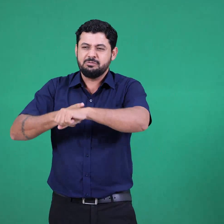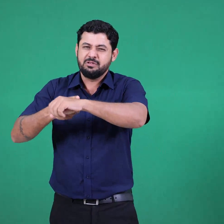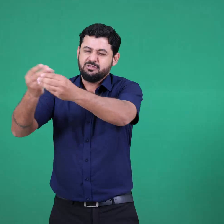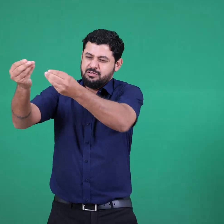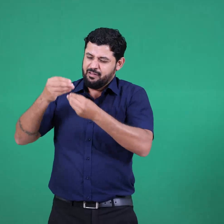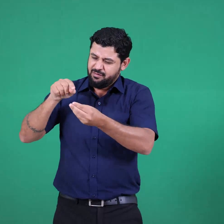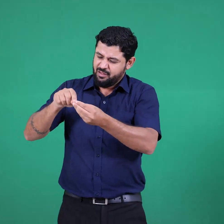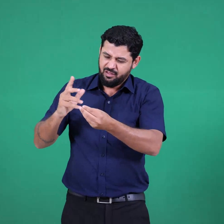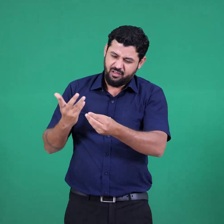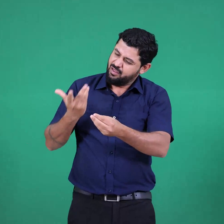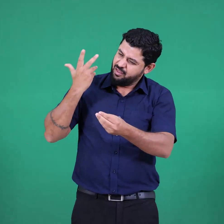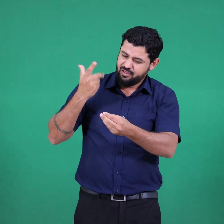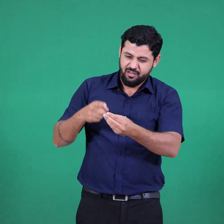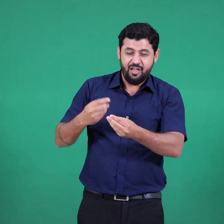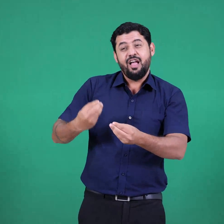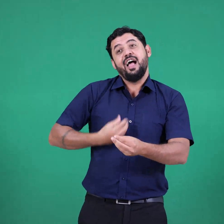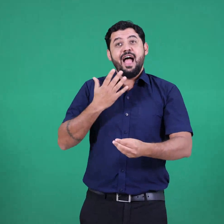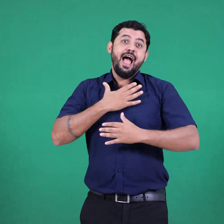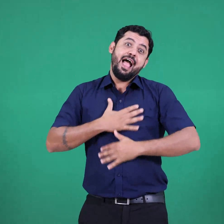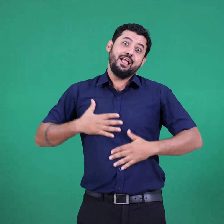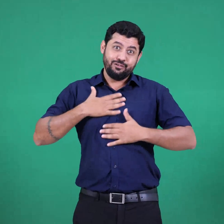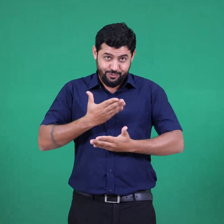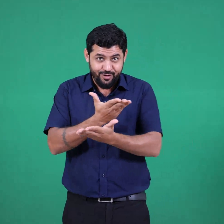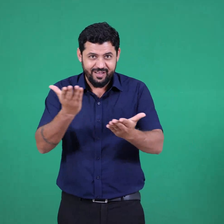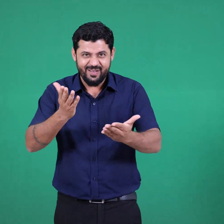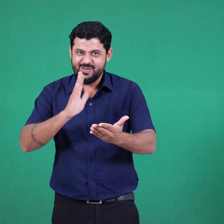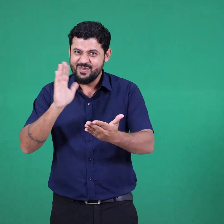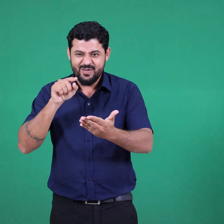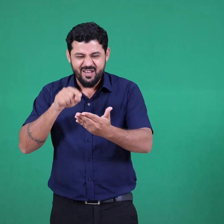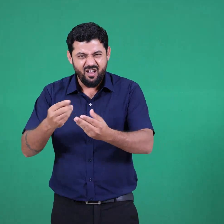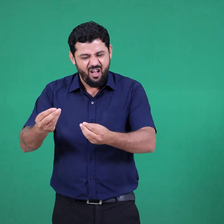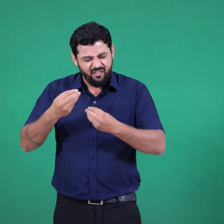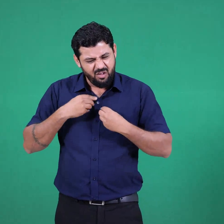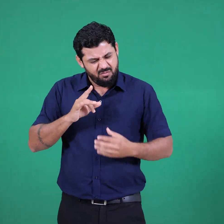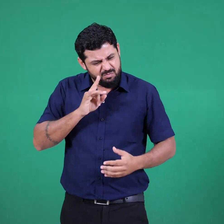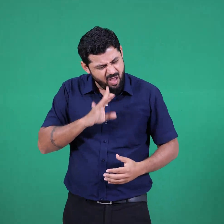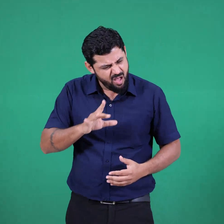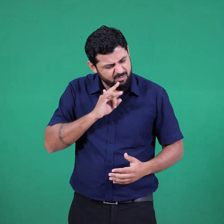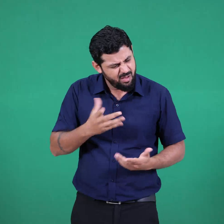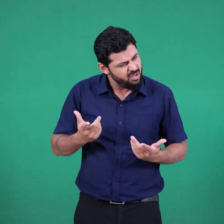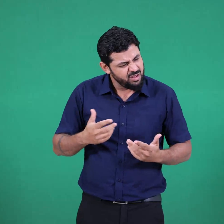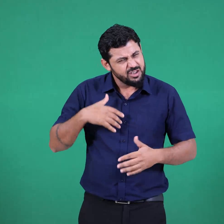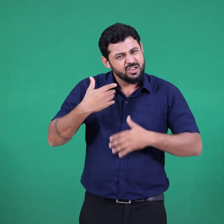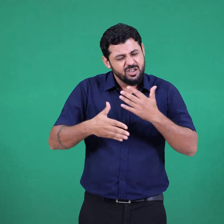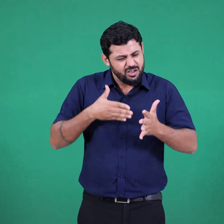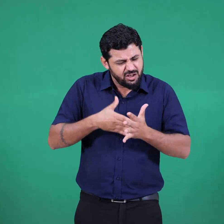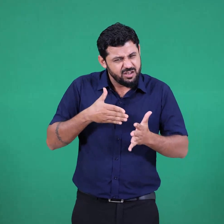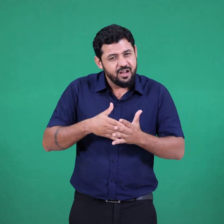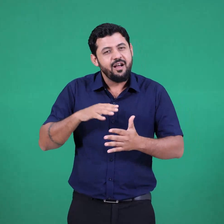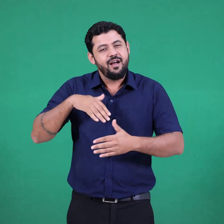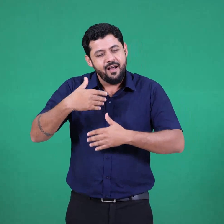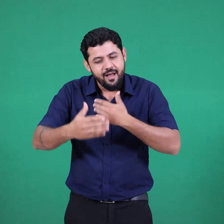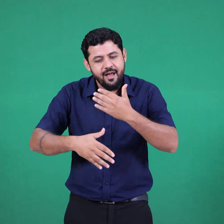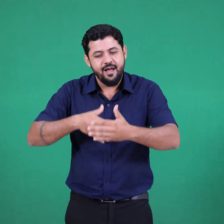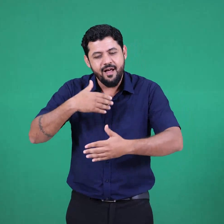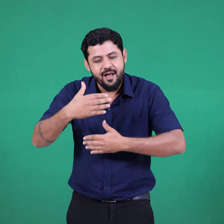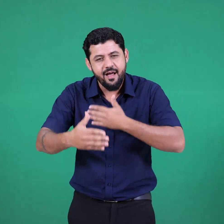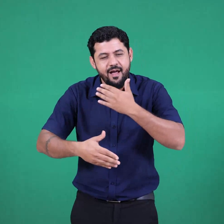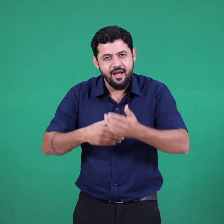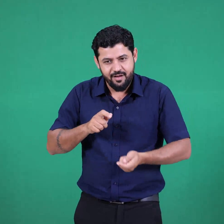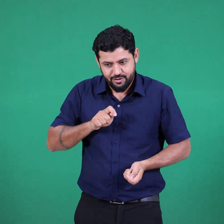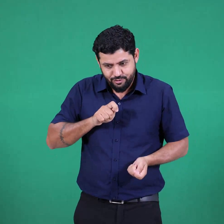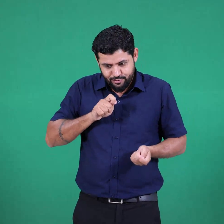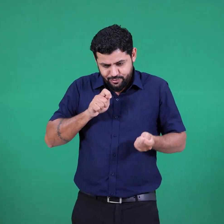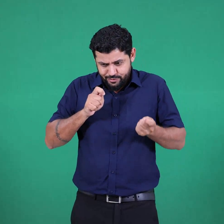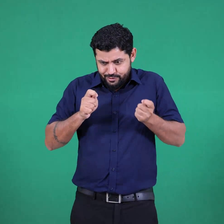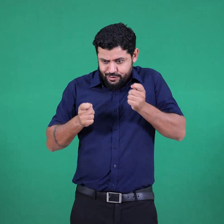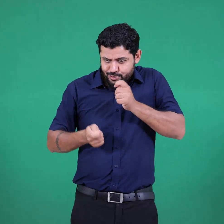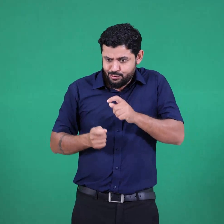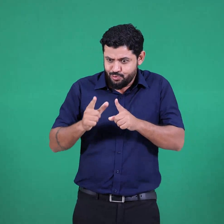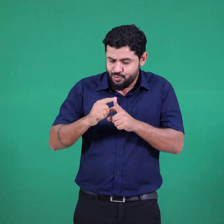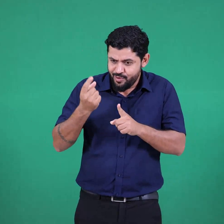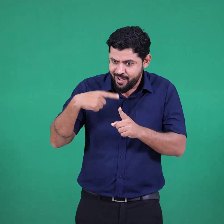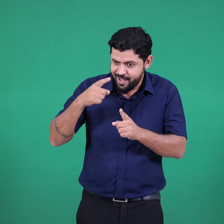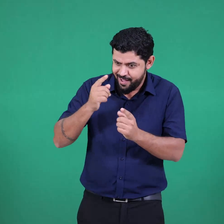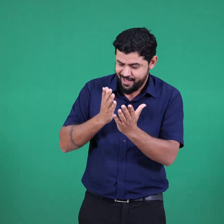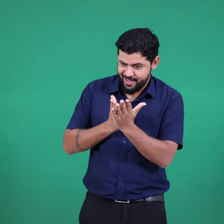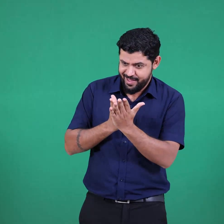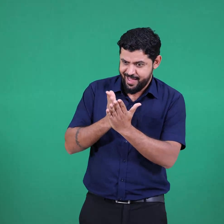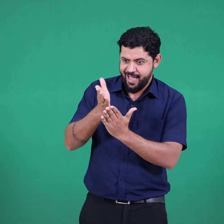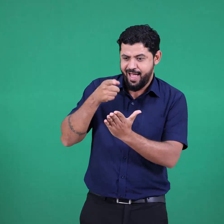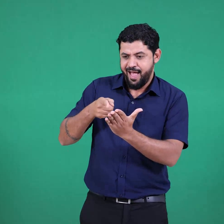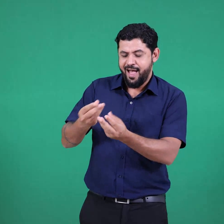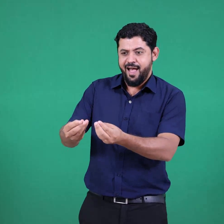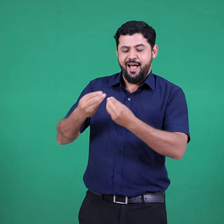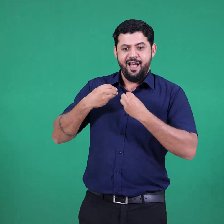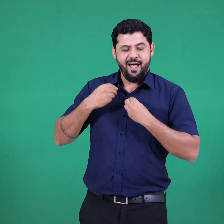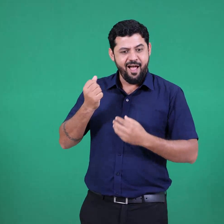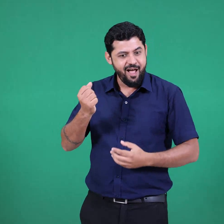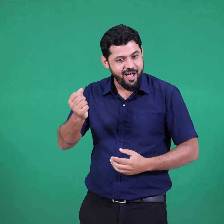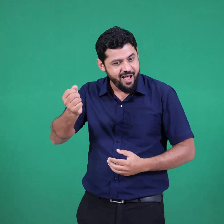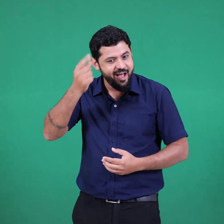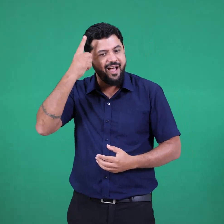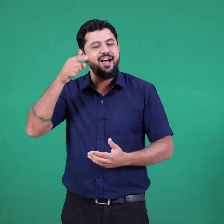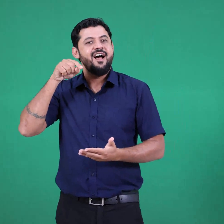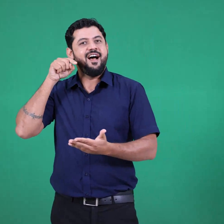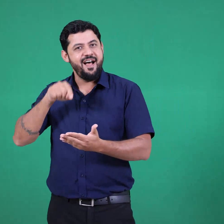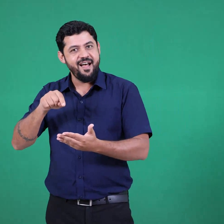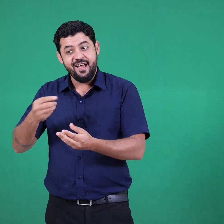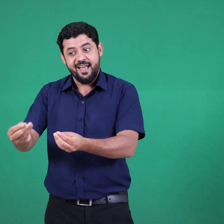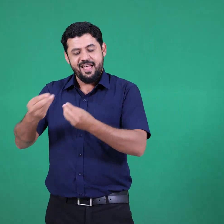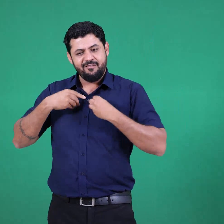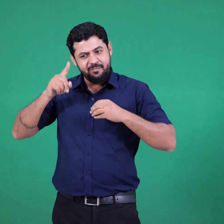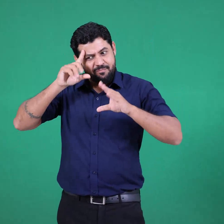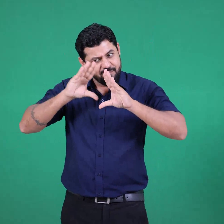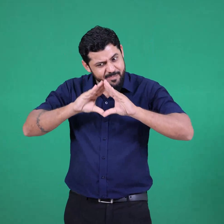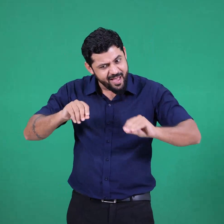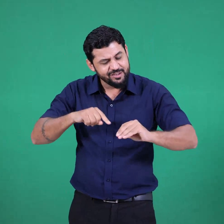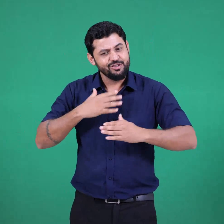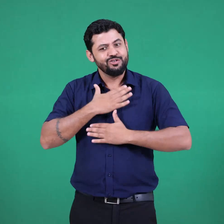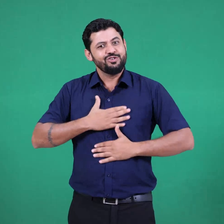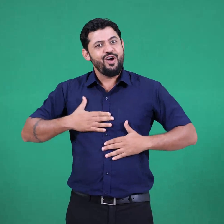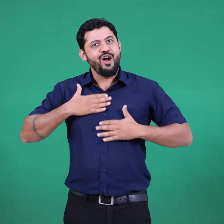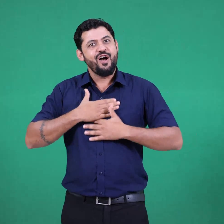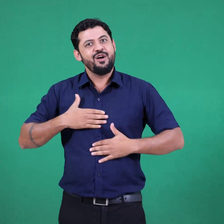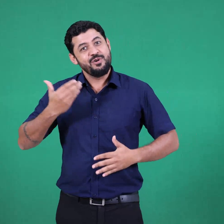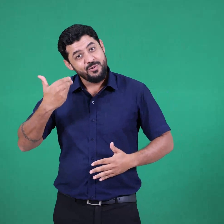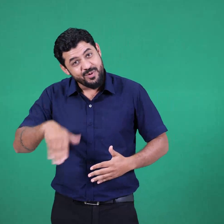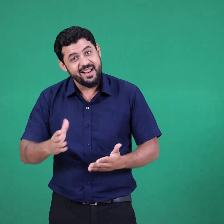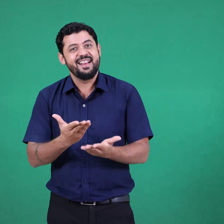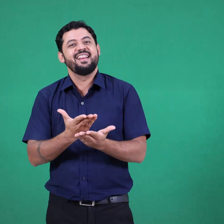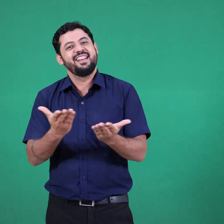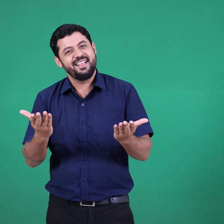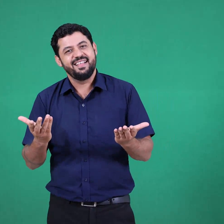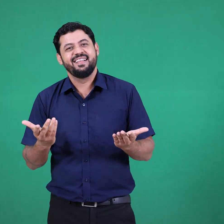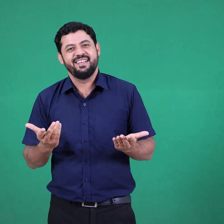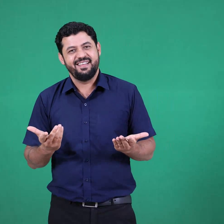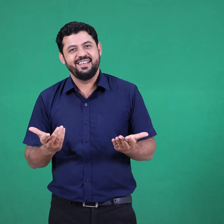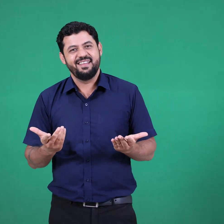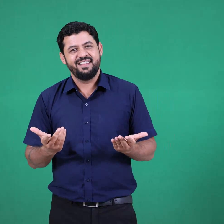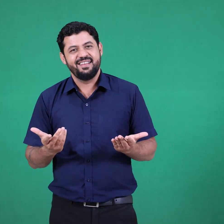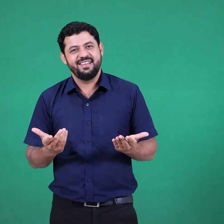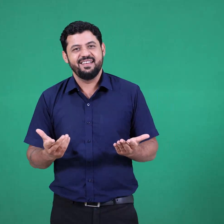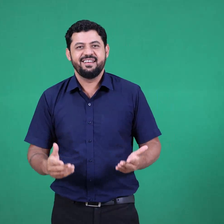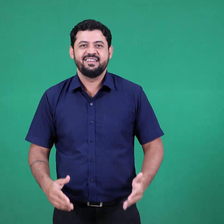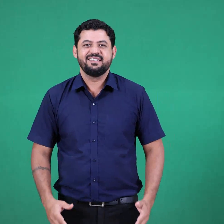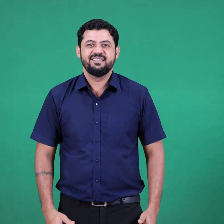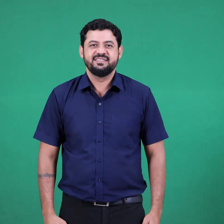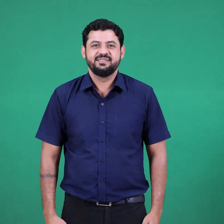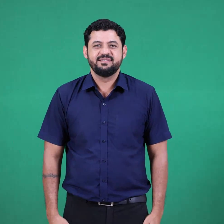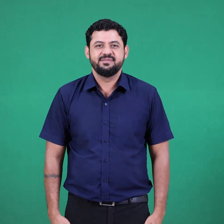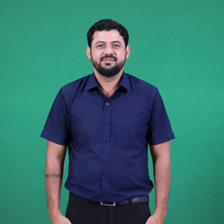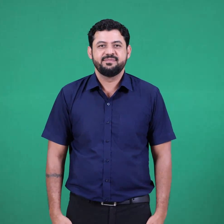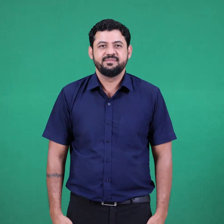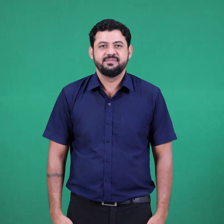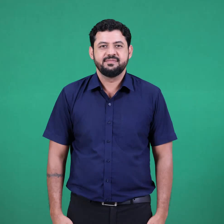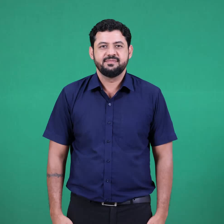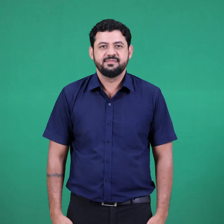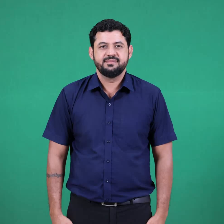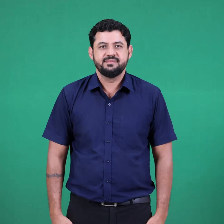Later on, however, it yields a harvest of righteousness and peace to those who have been trained by it.